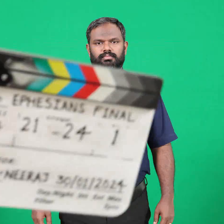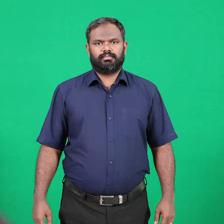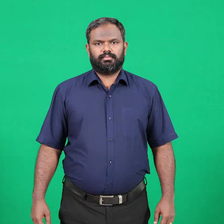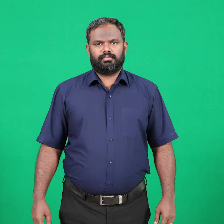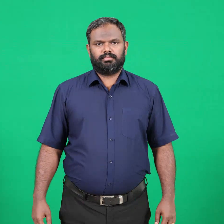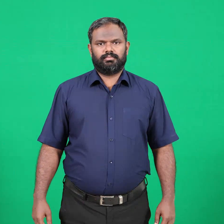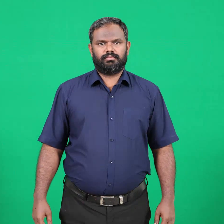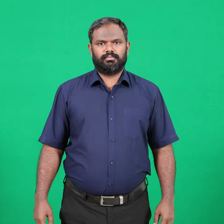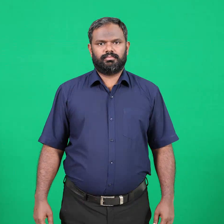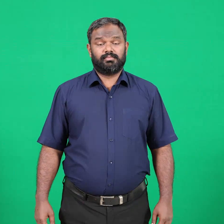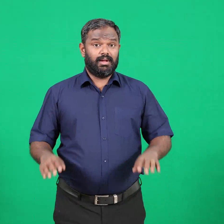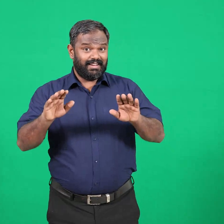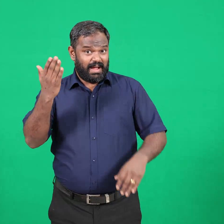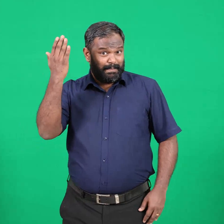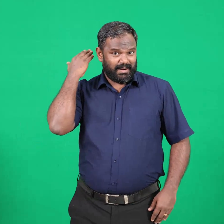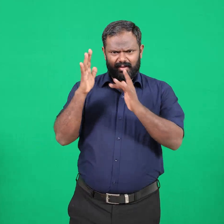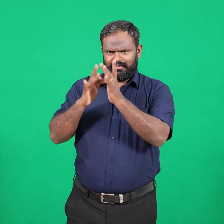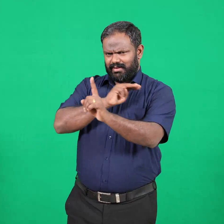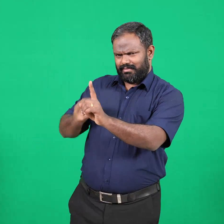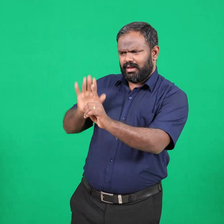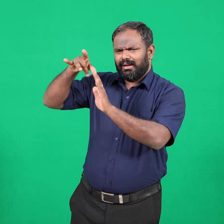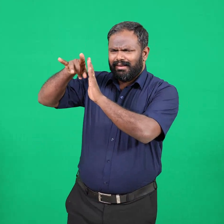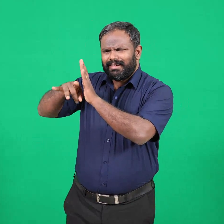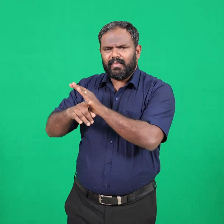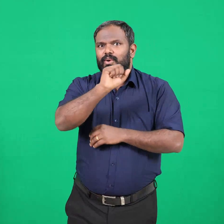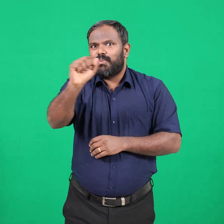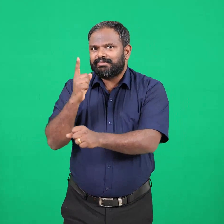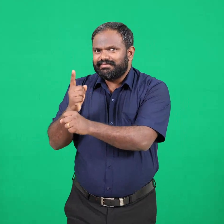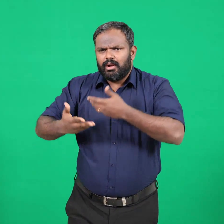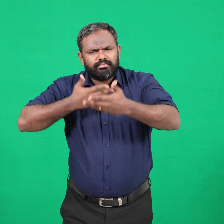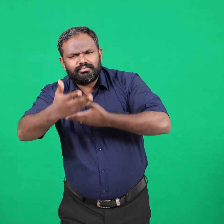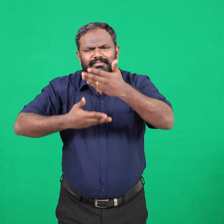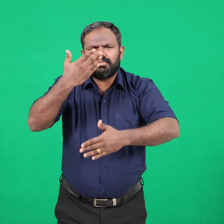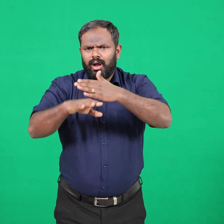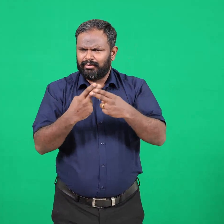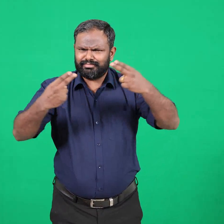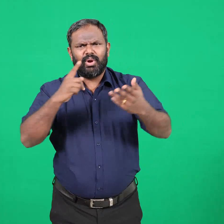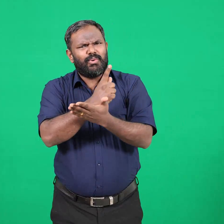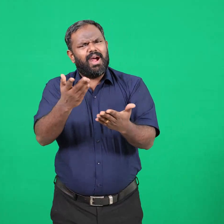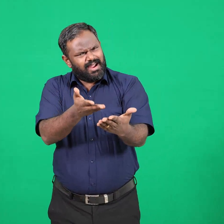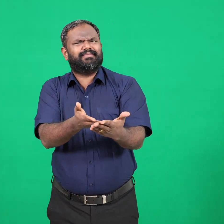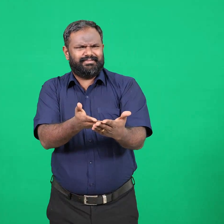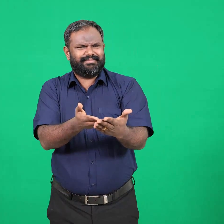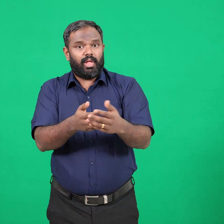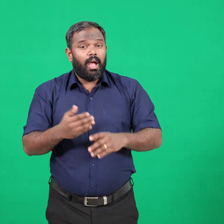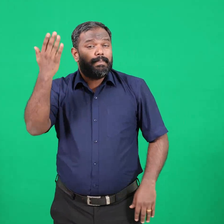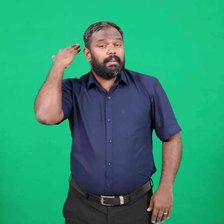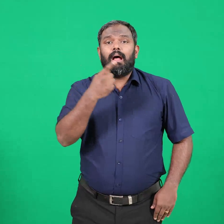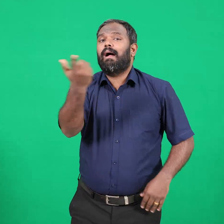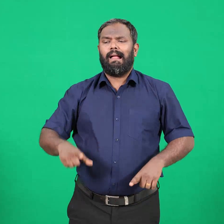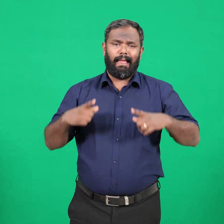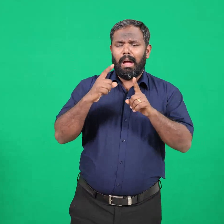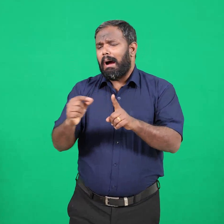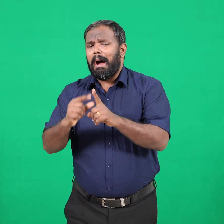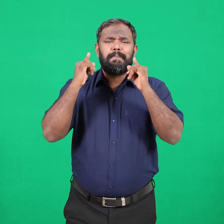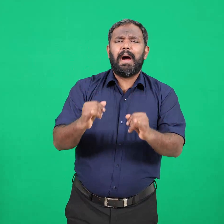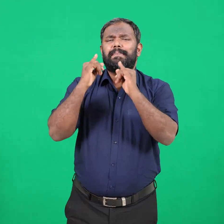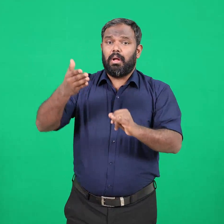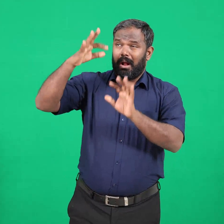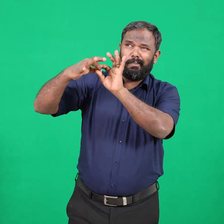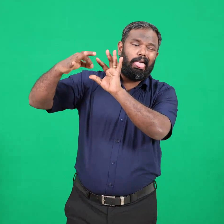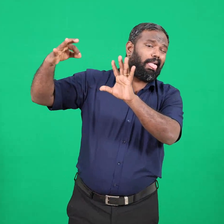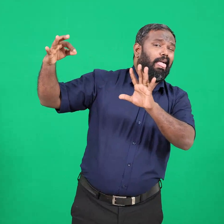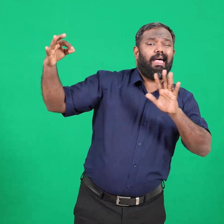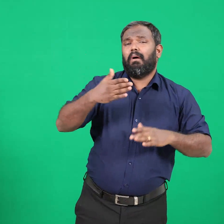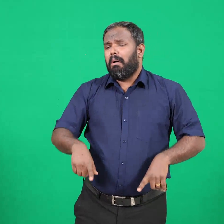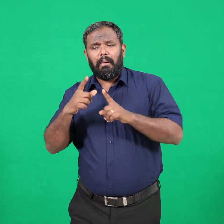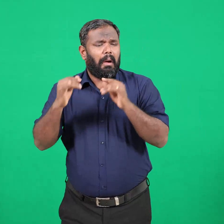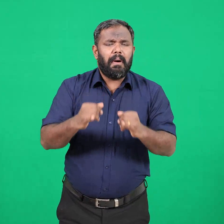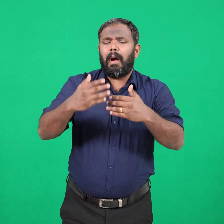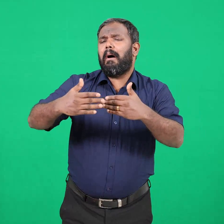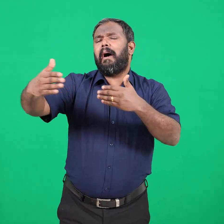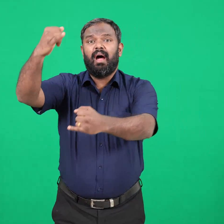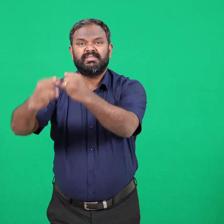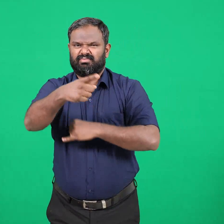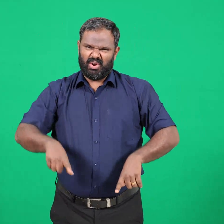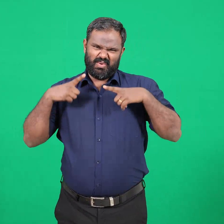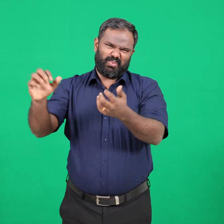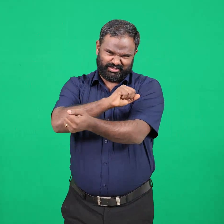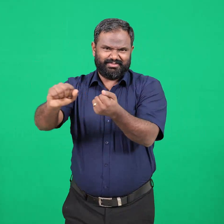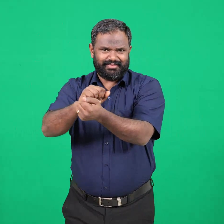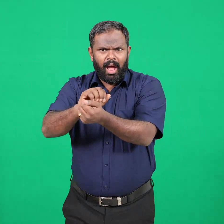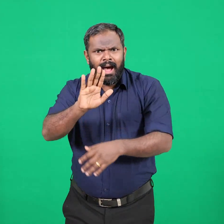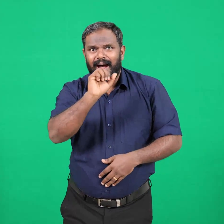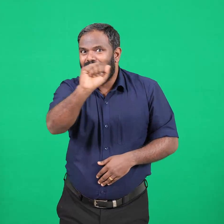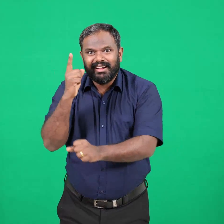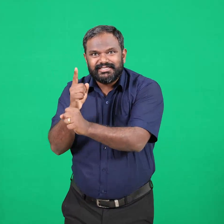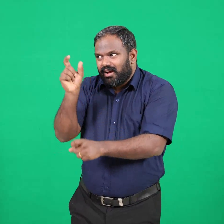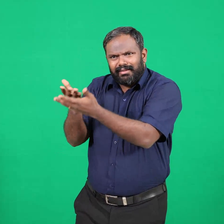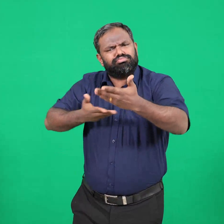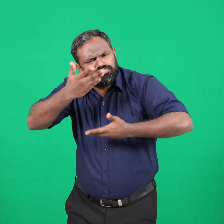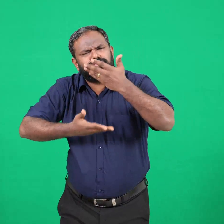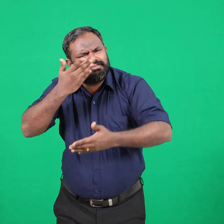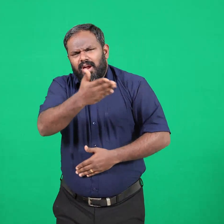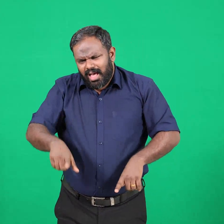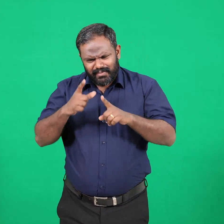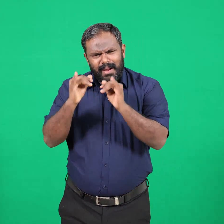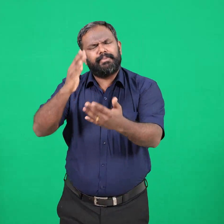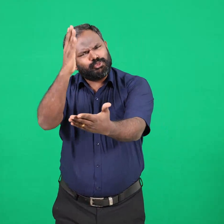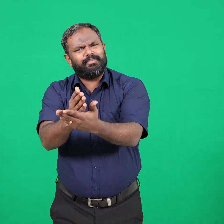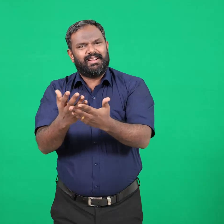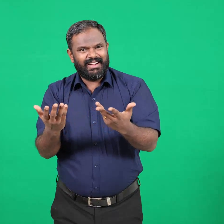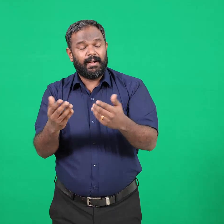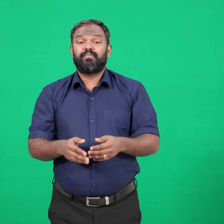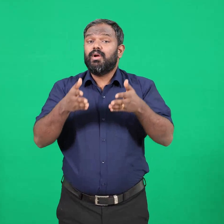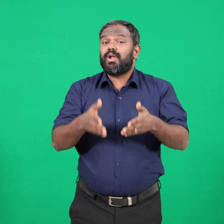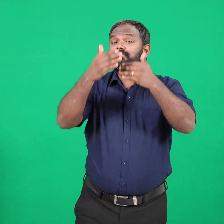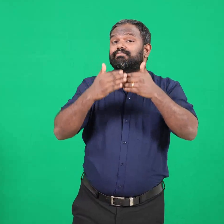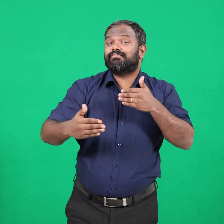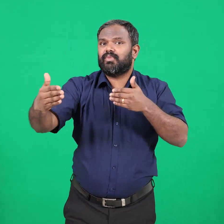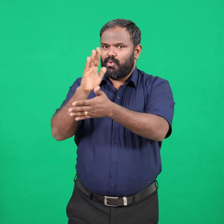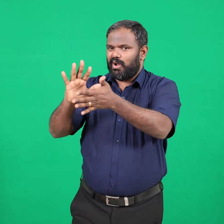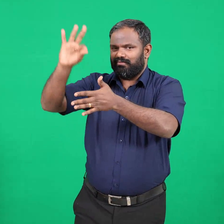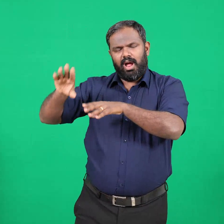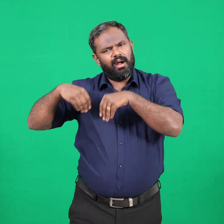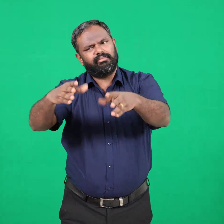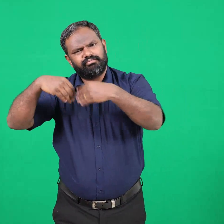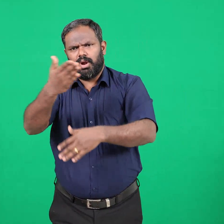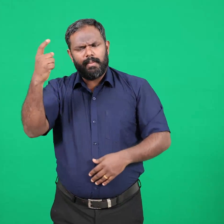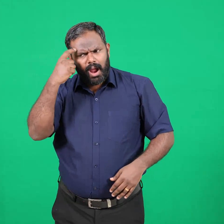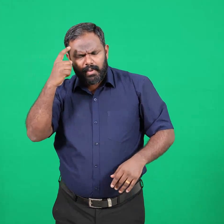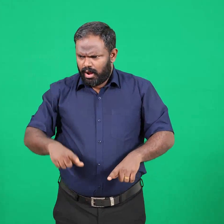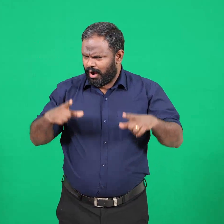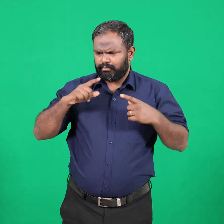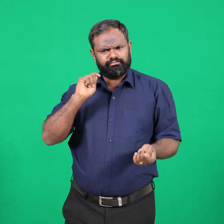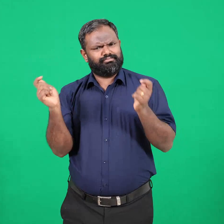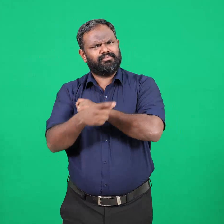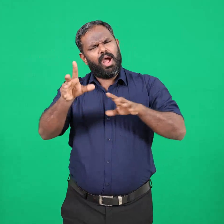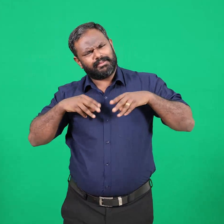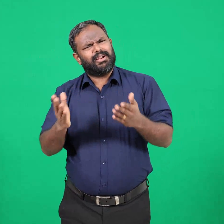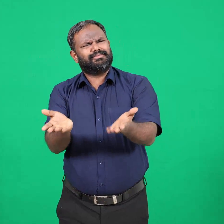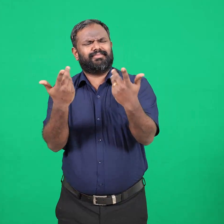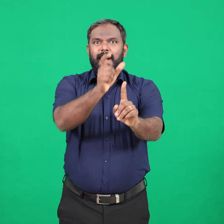Surely you heard of Him and were taught in Him- in keeping with the truth that is in Jesus- to put off your former way of life, your old self, which is being corrupted by its deceitful desires;